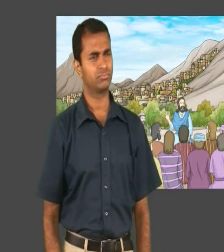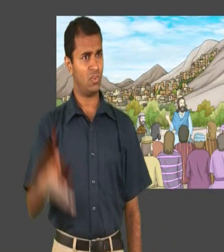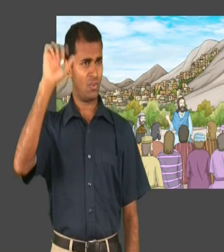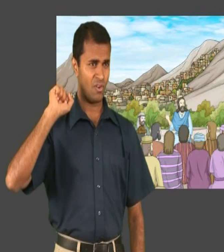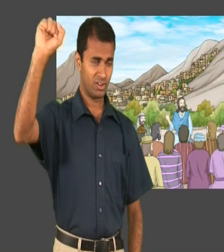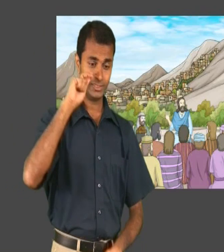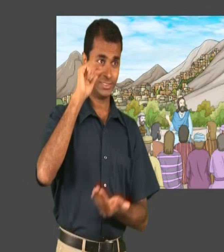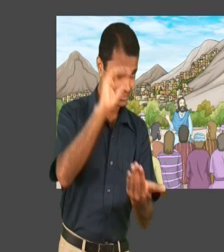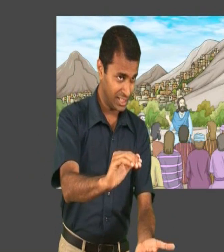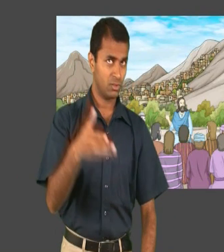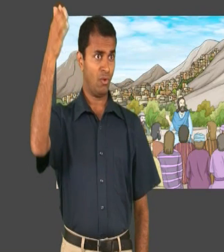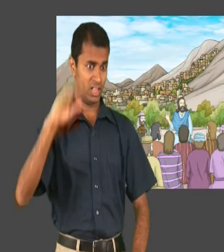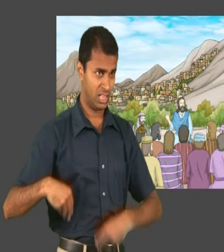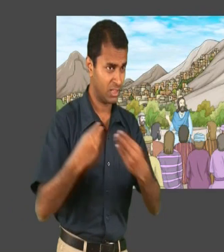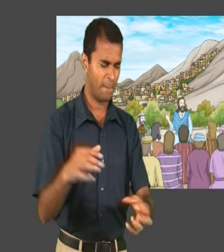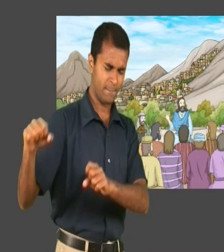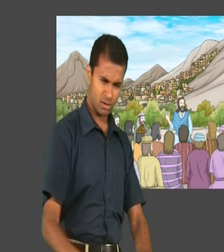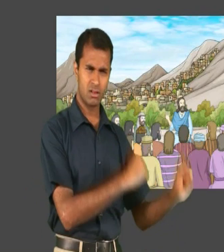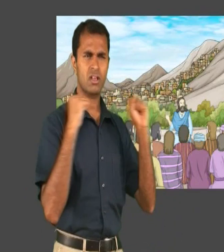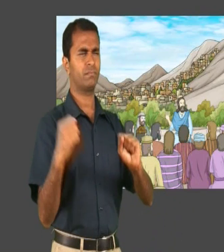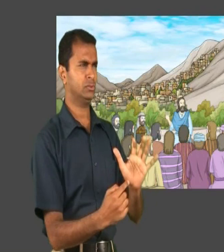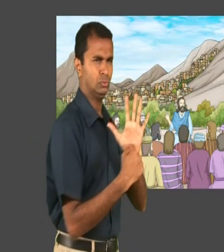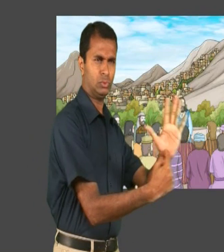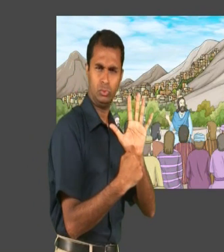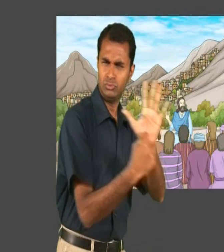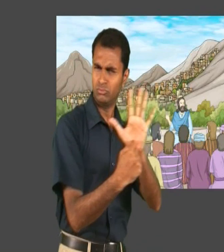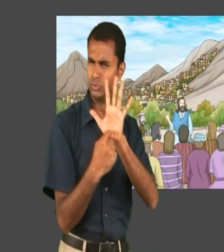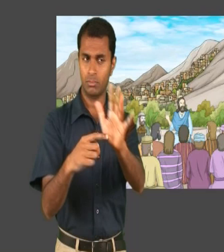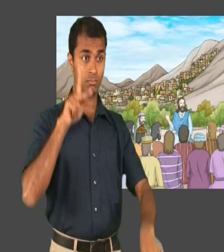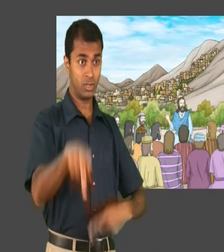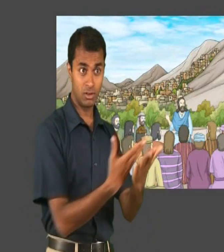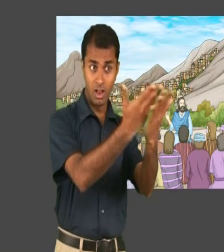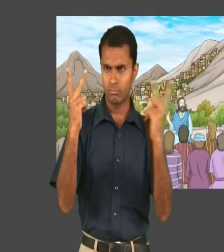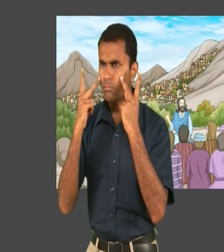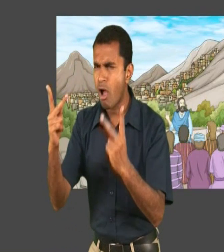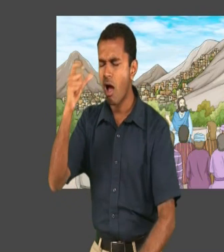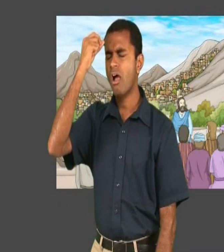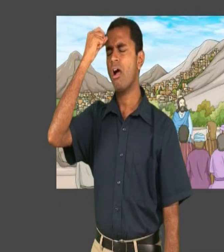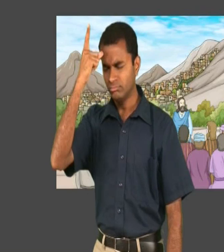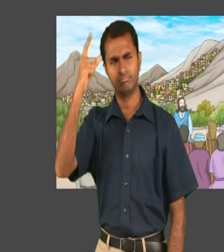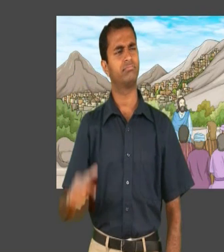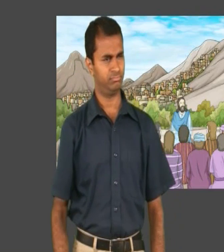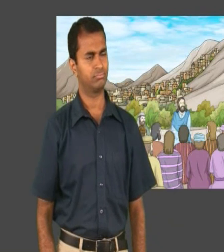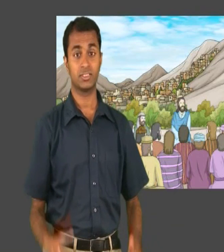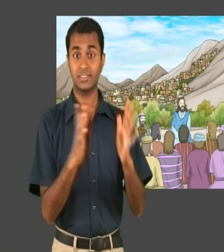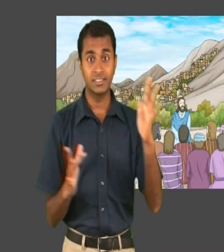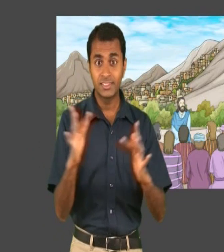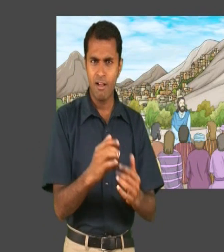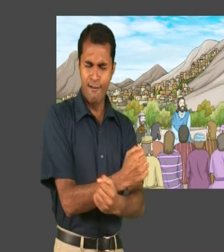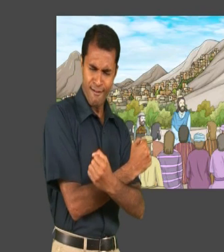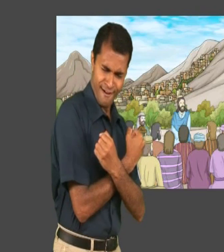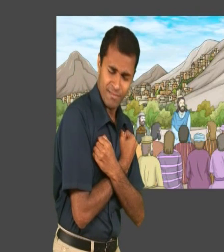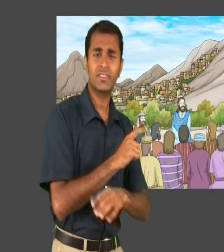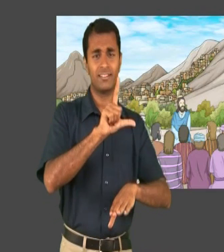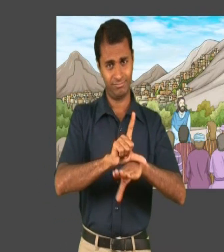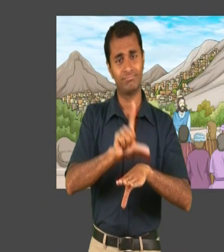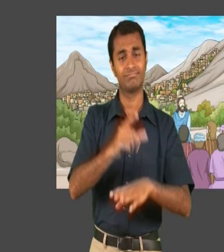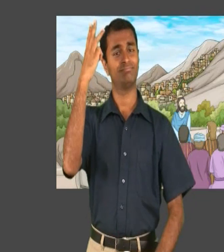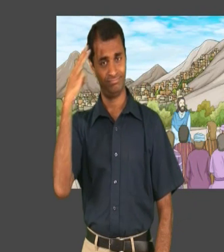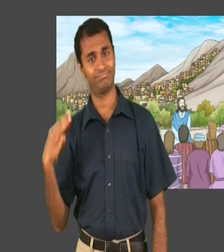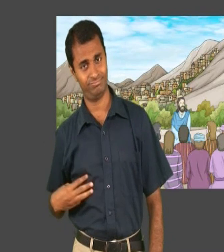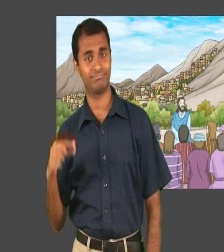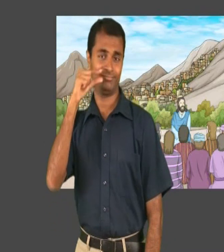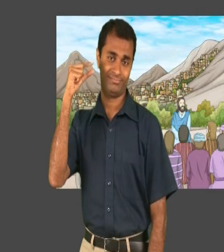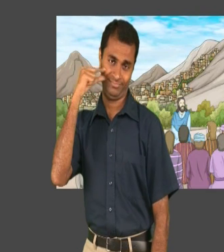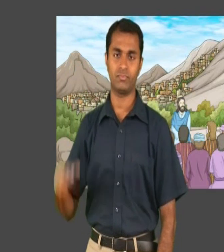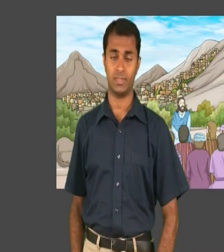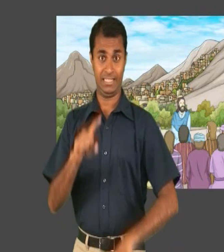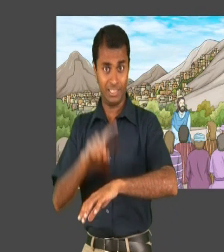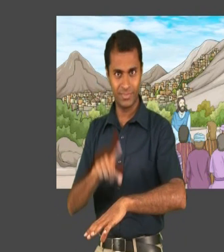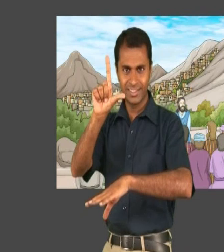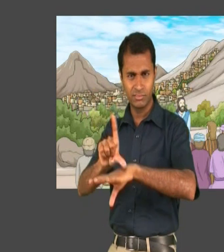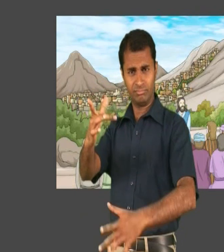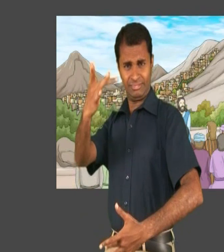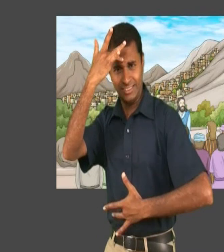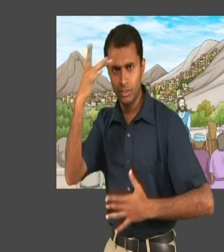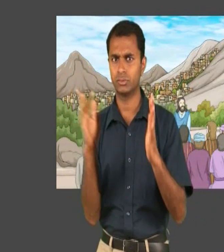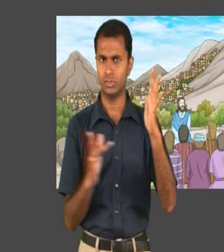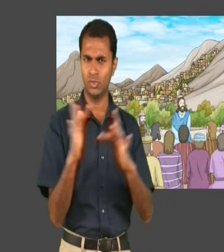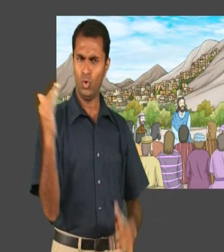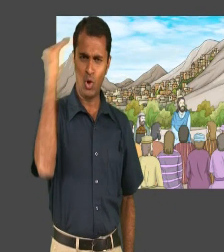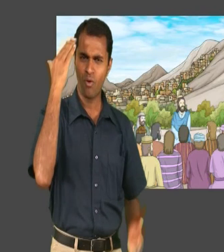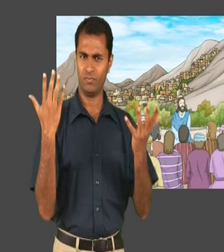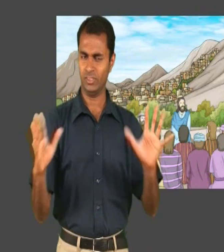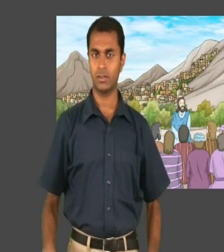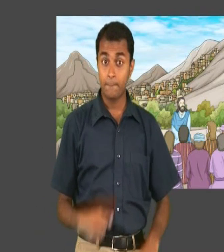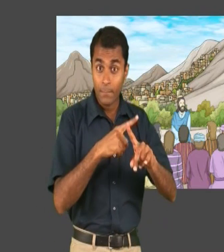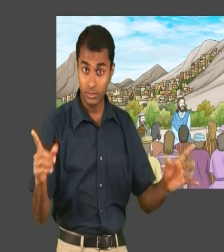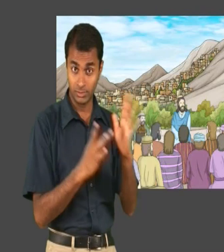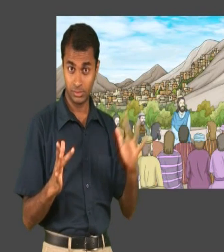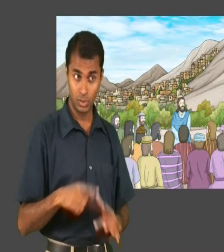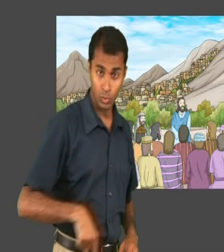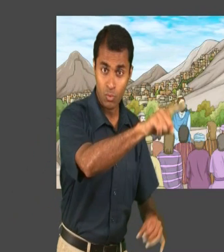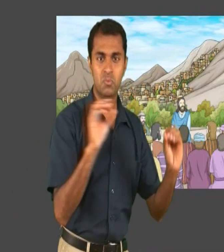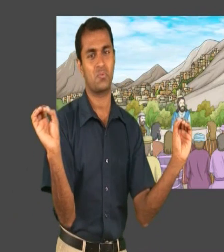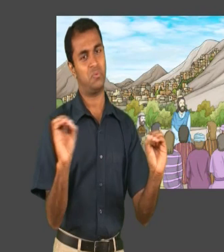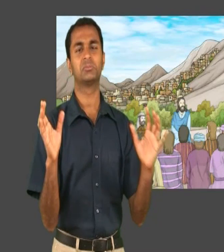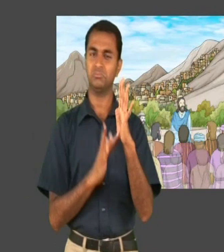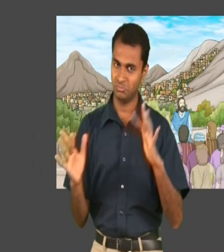No, it is for the glory of God, so that the Son of God may be glorified through it.”